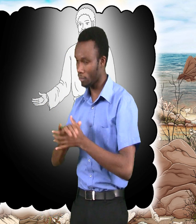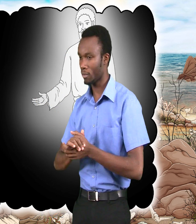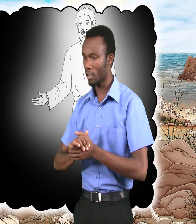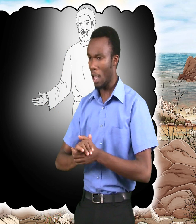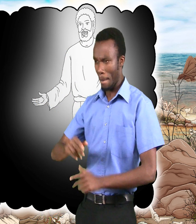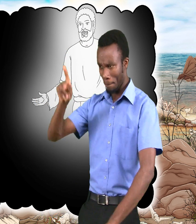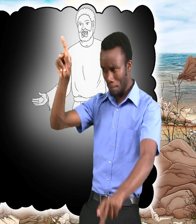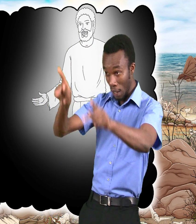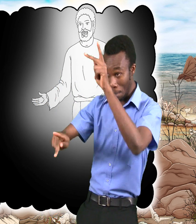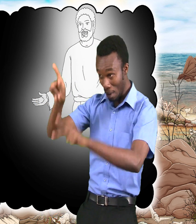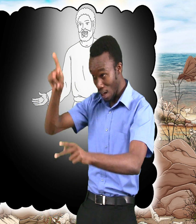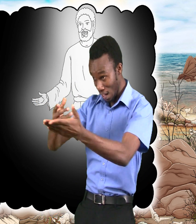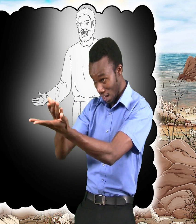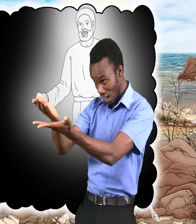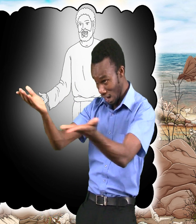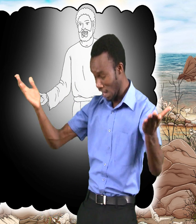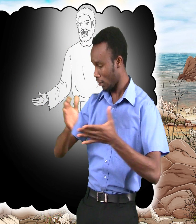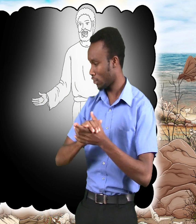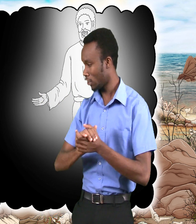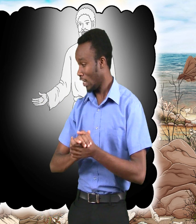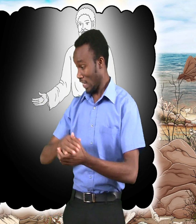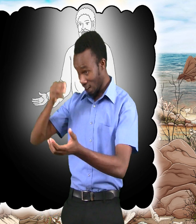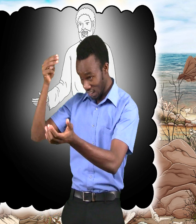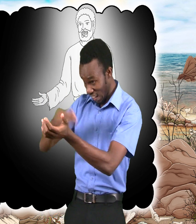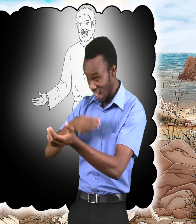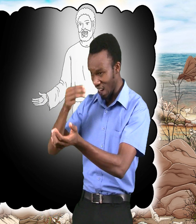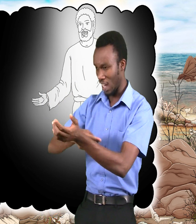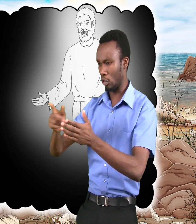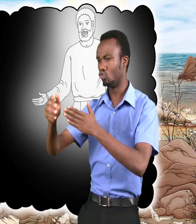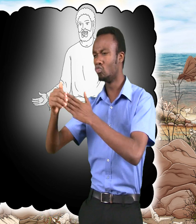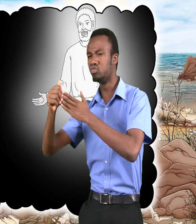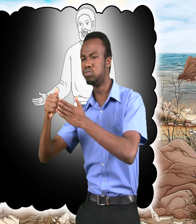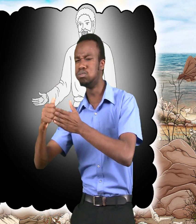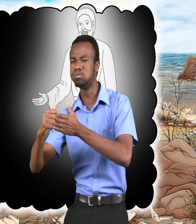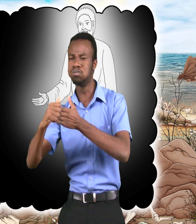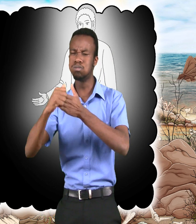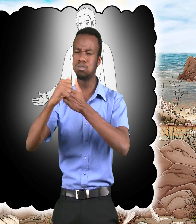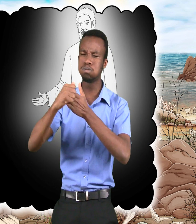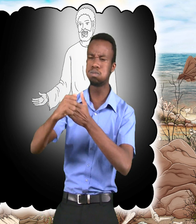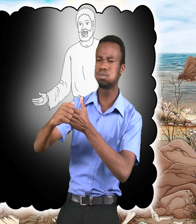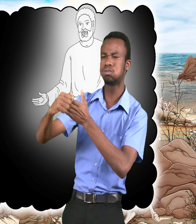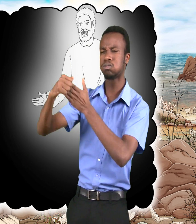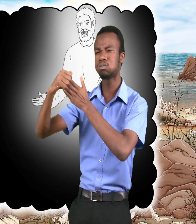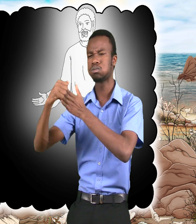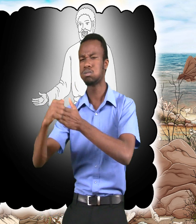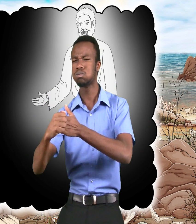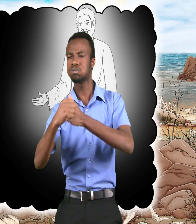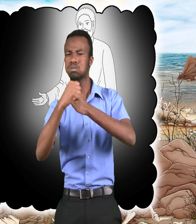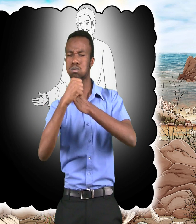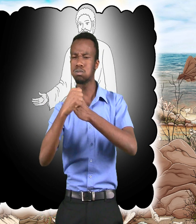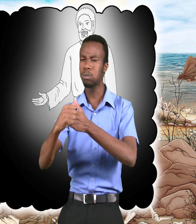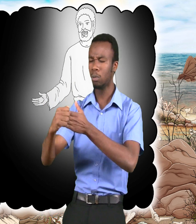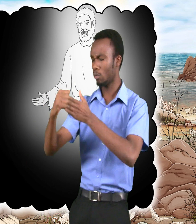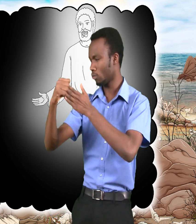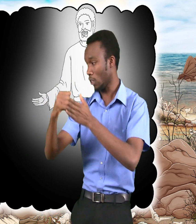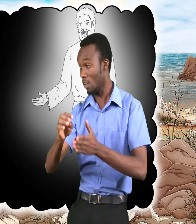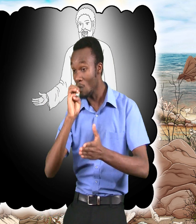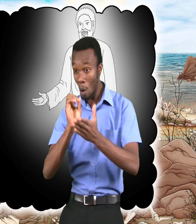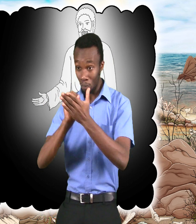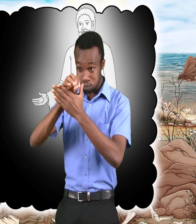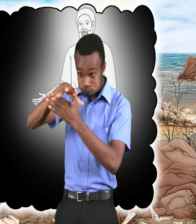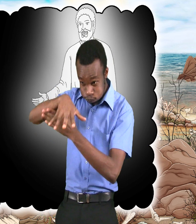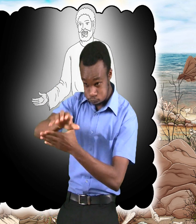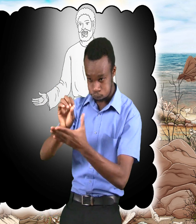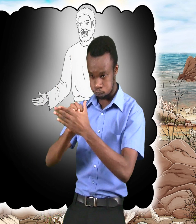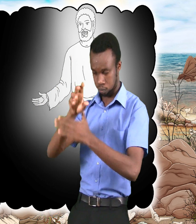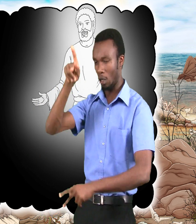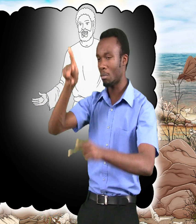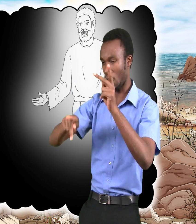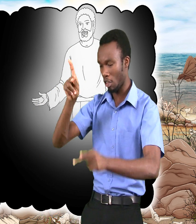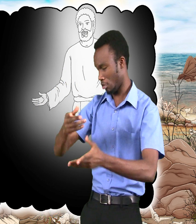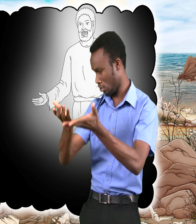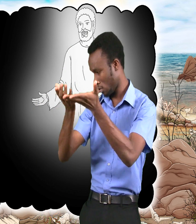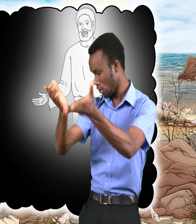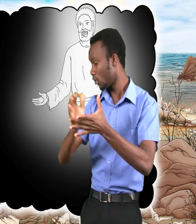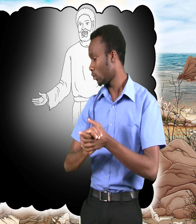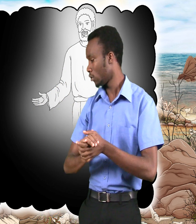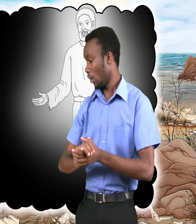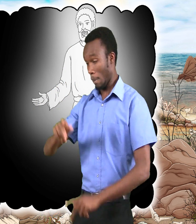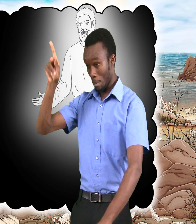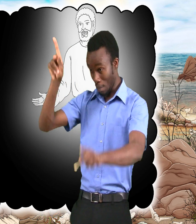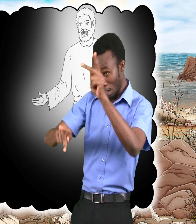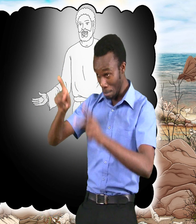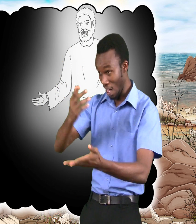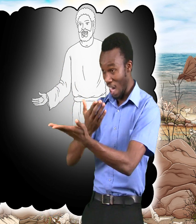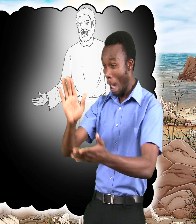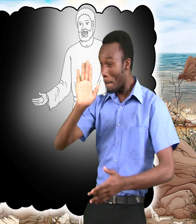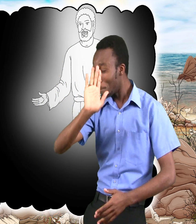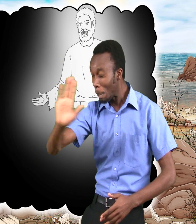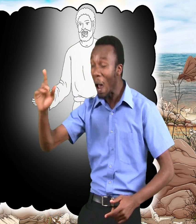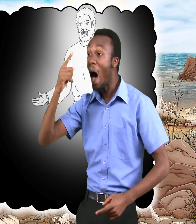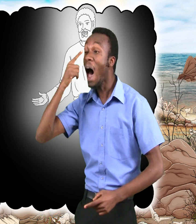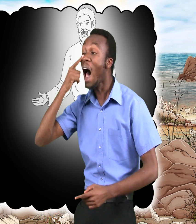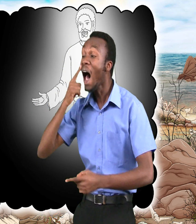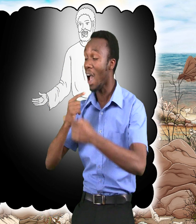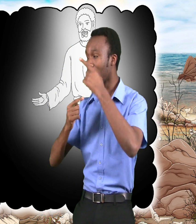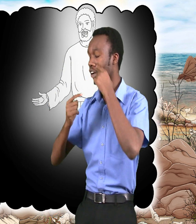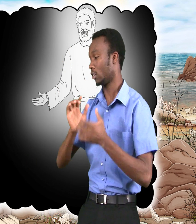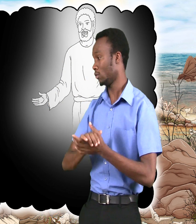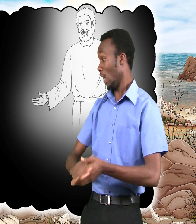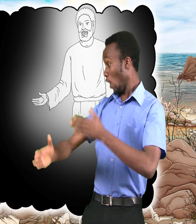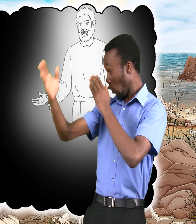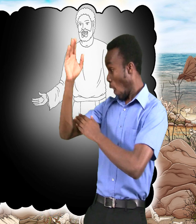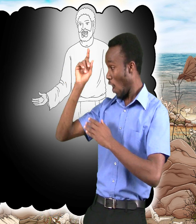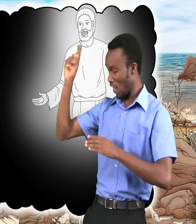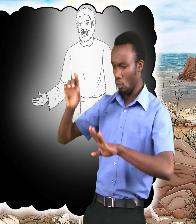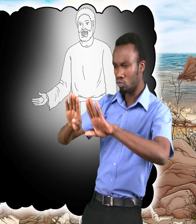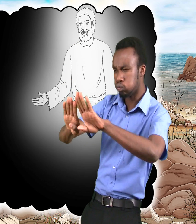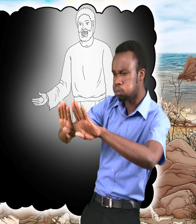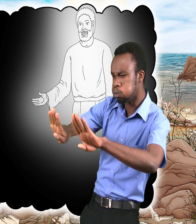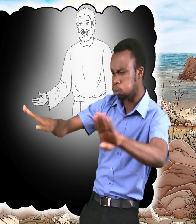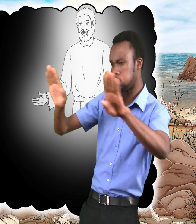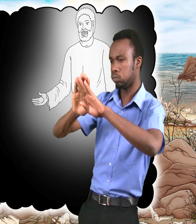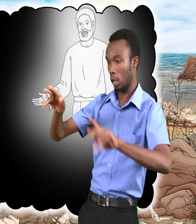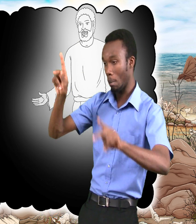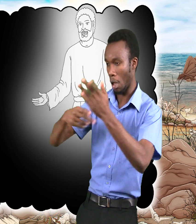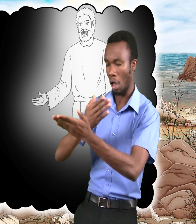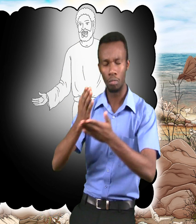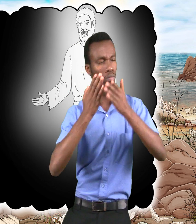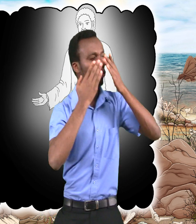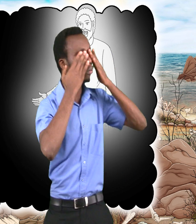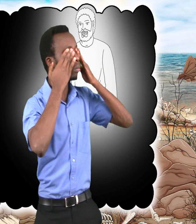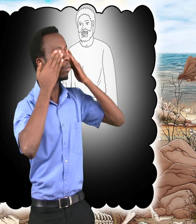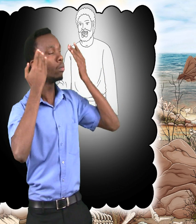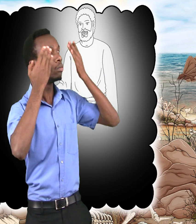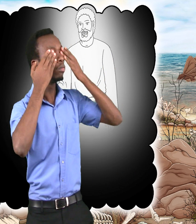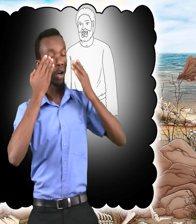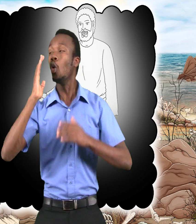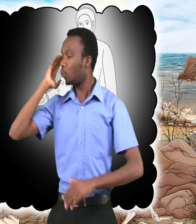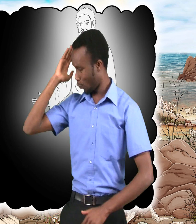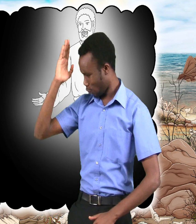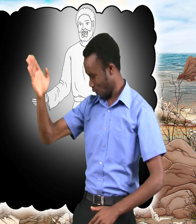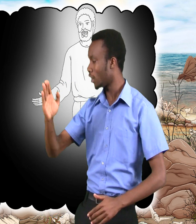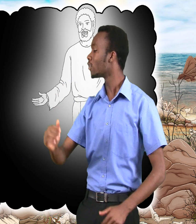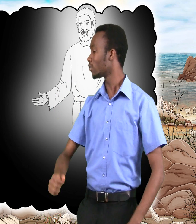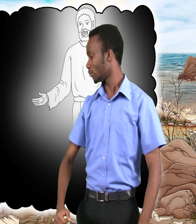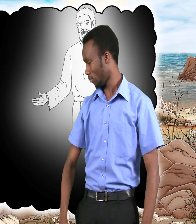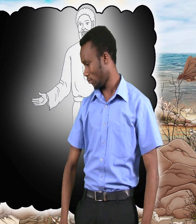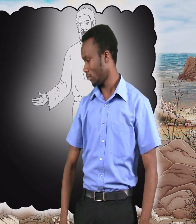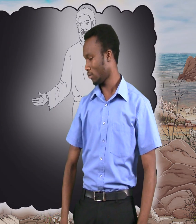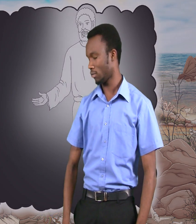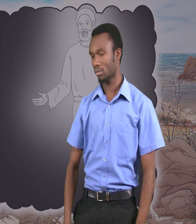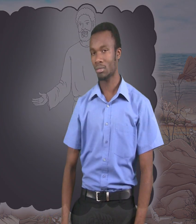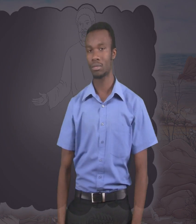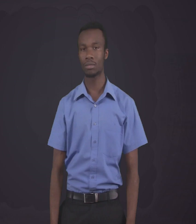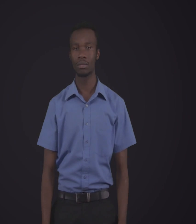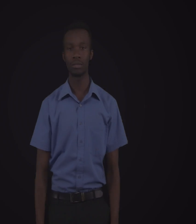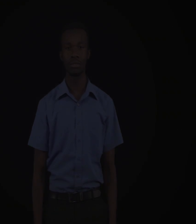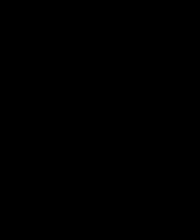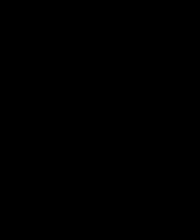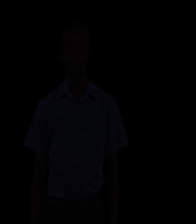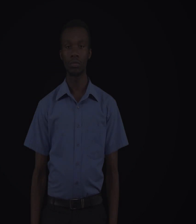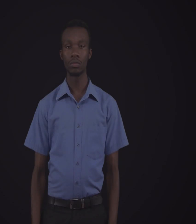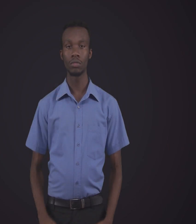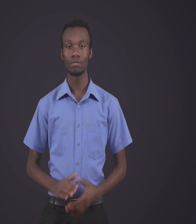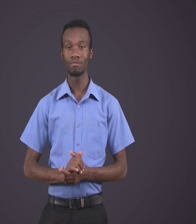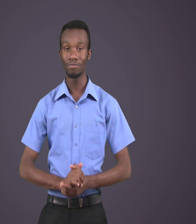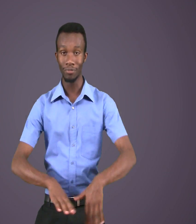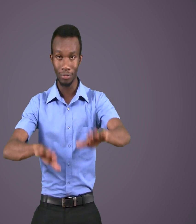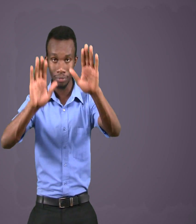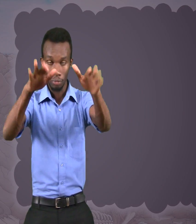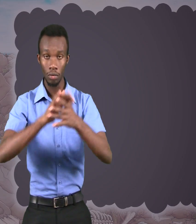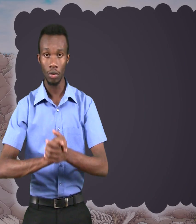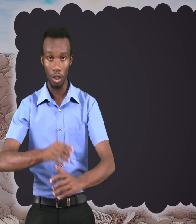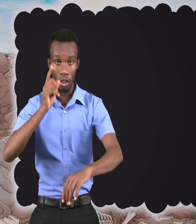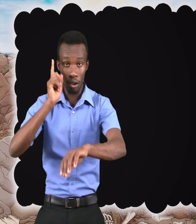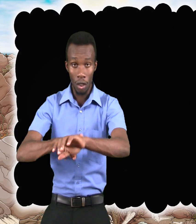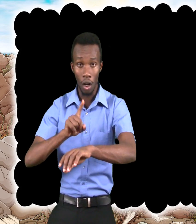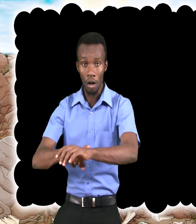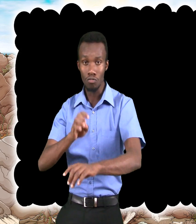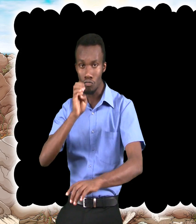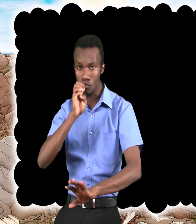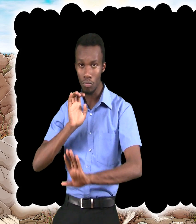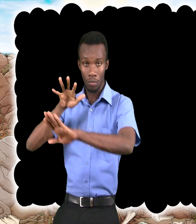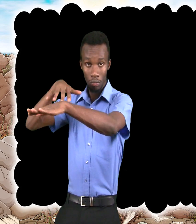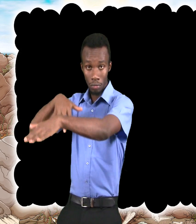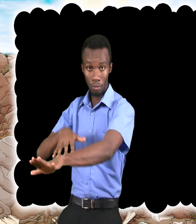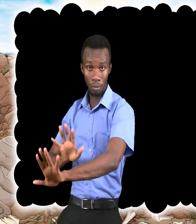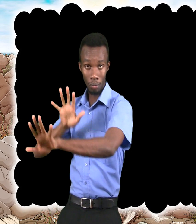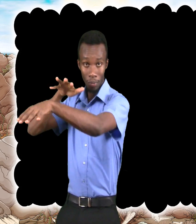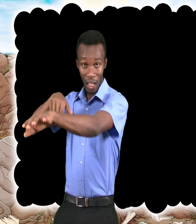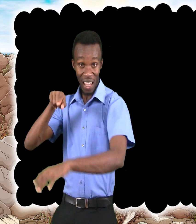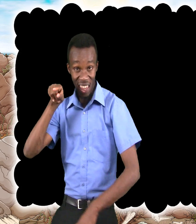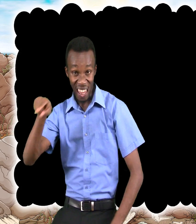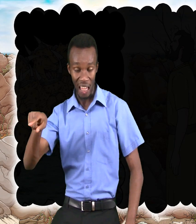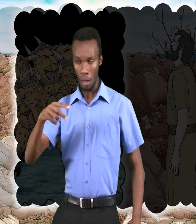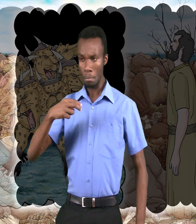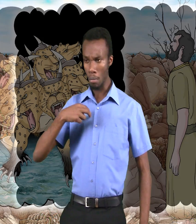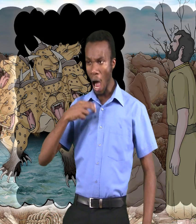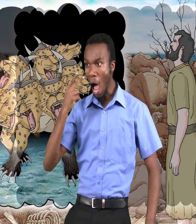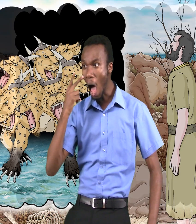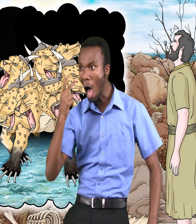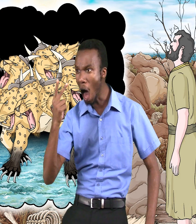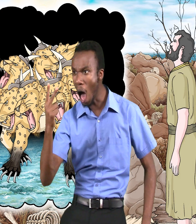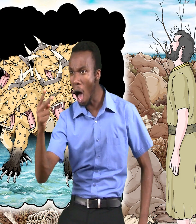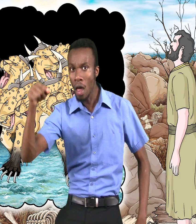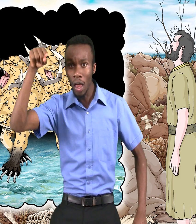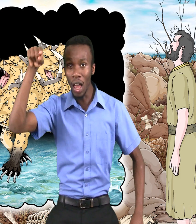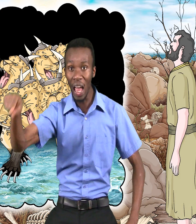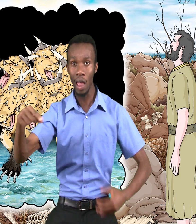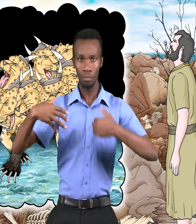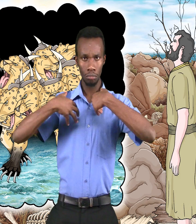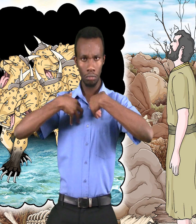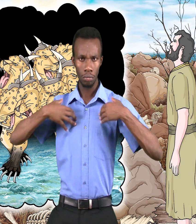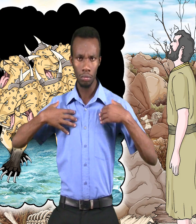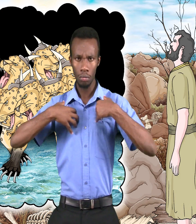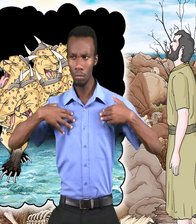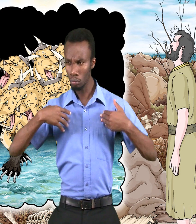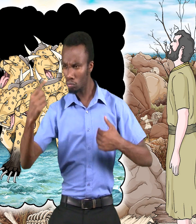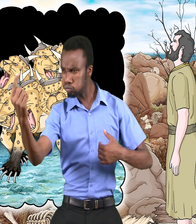For the Lamb in the center of the throne will be their shepherd.